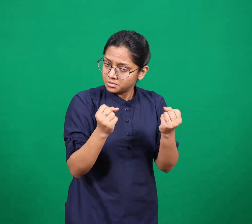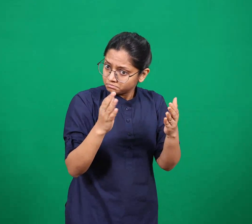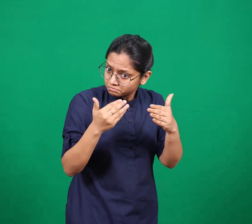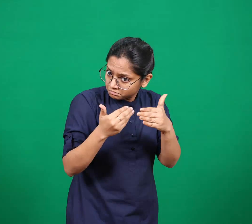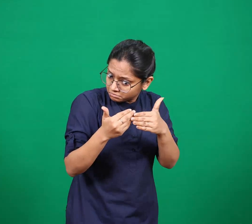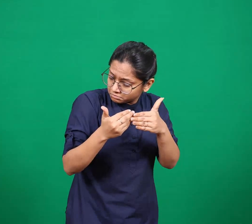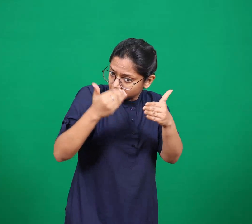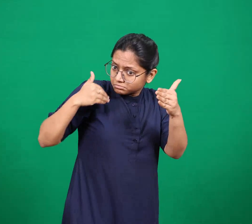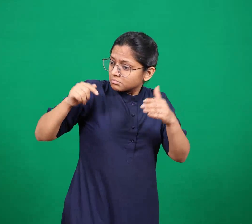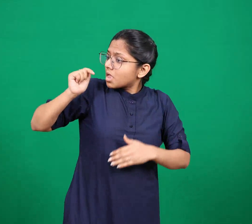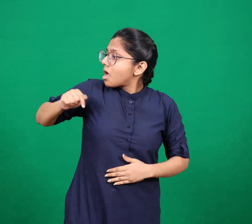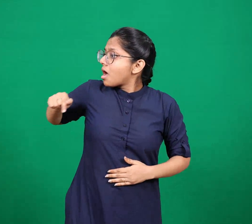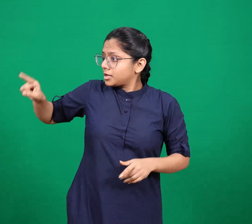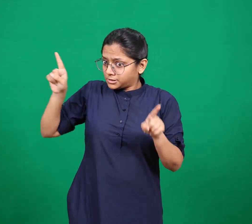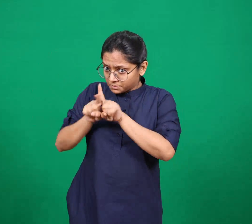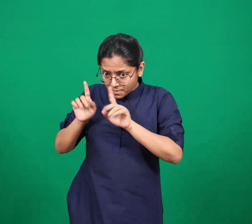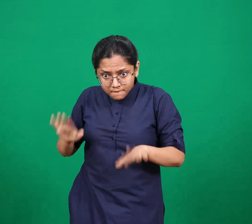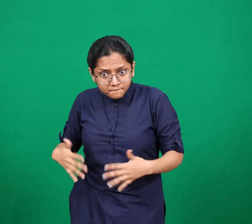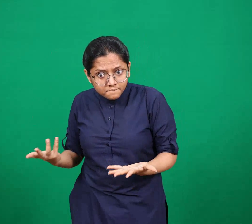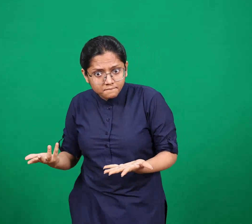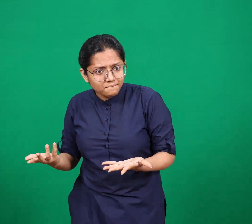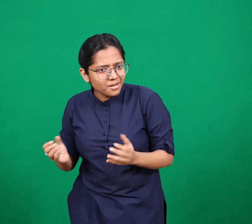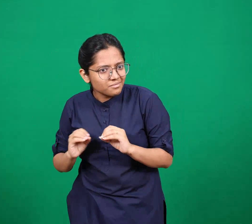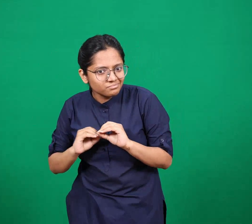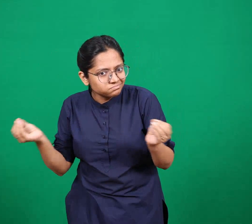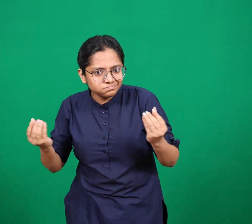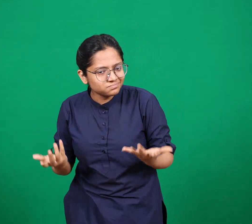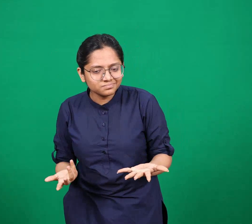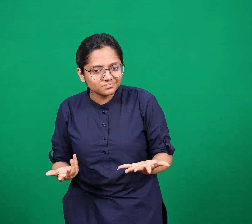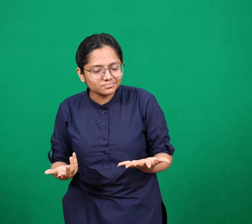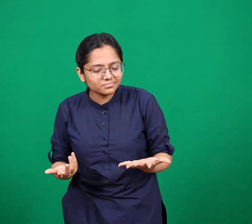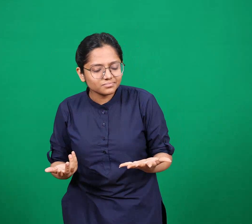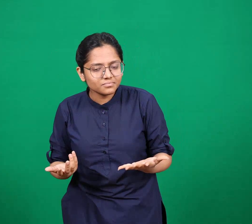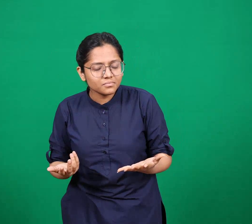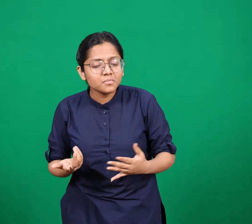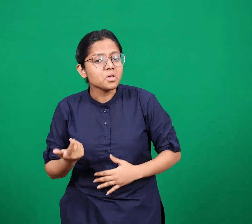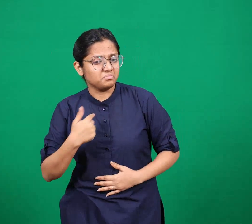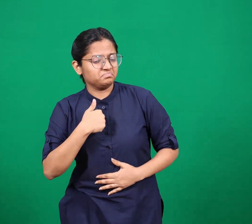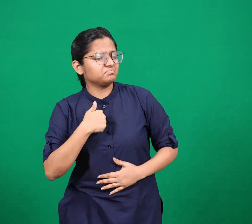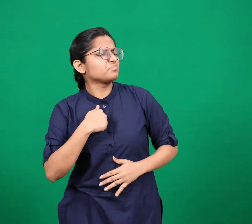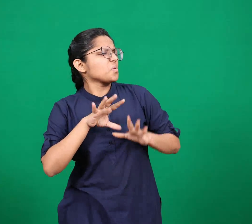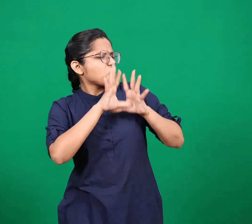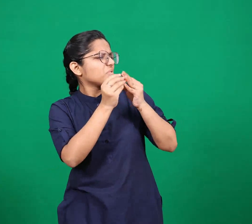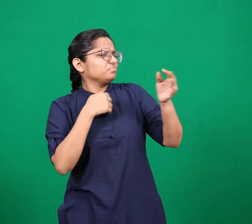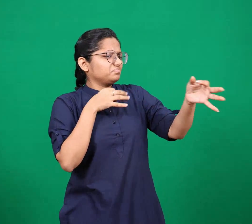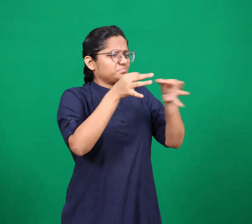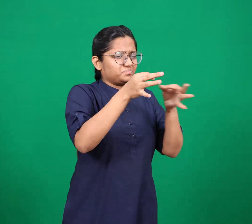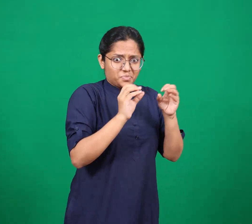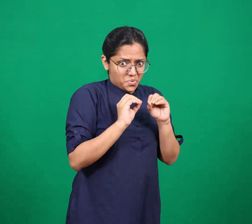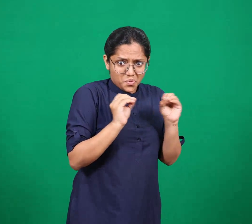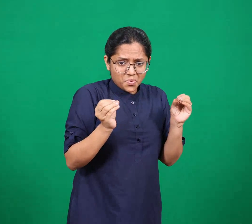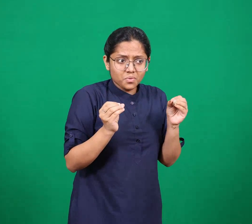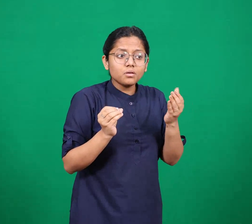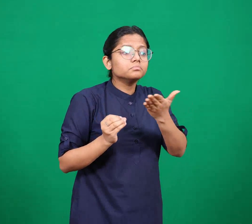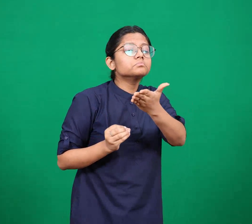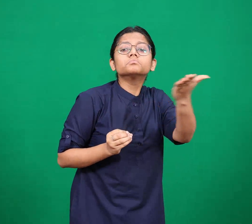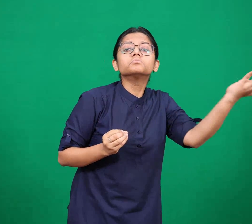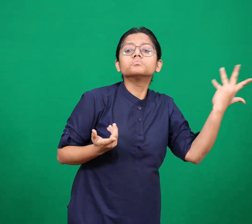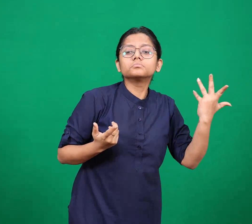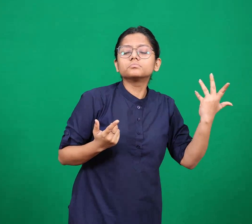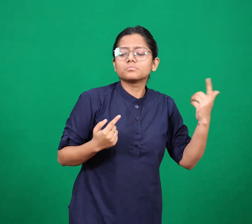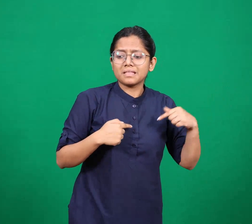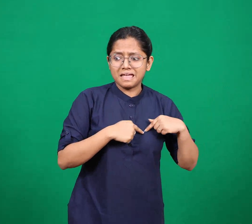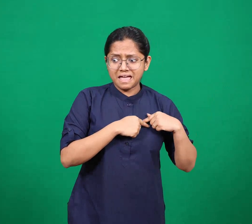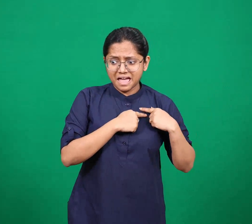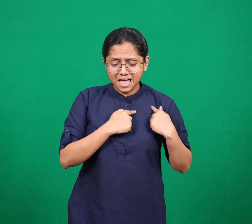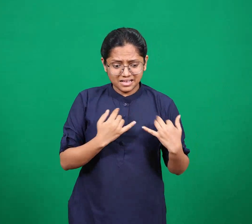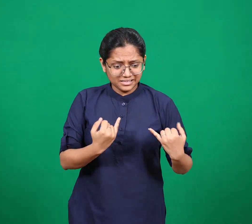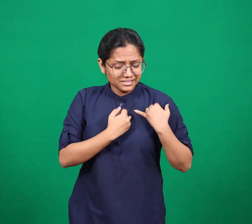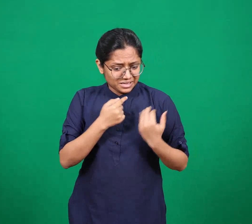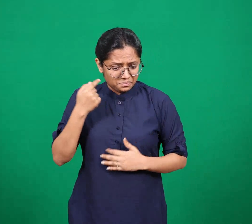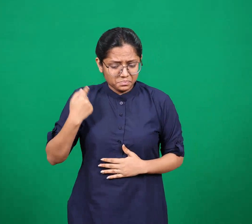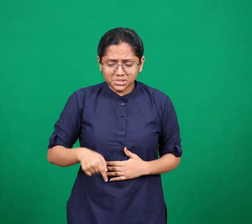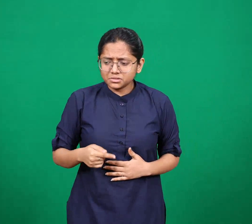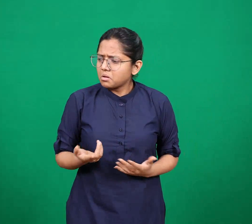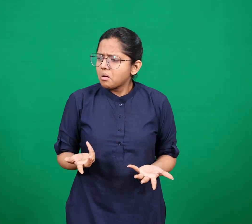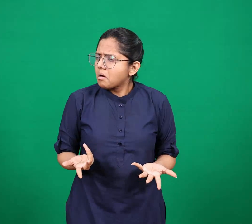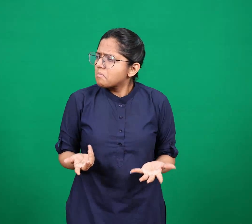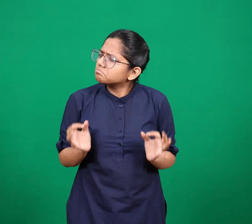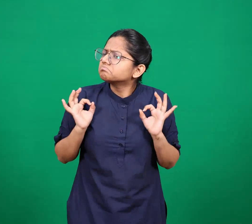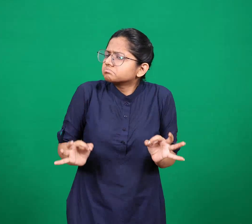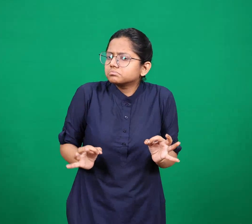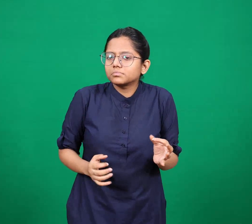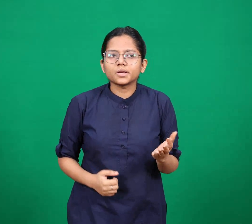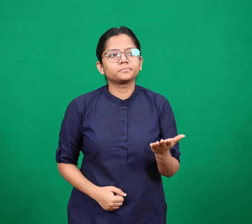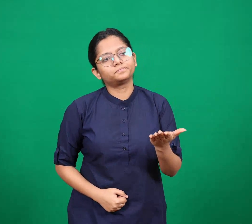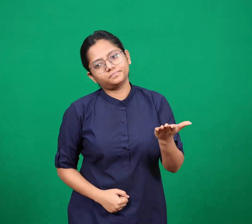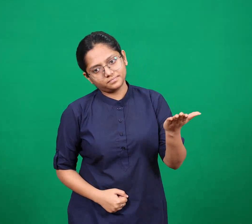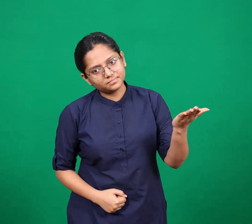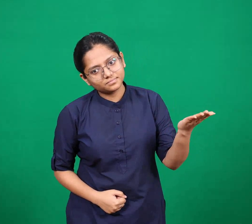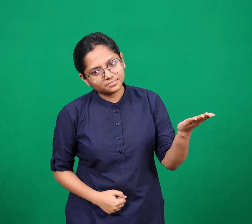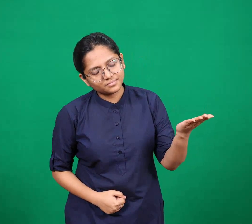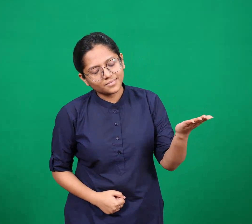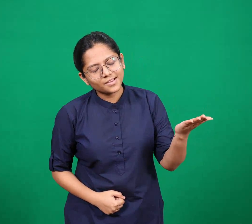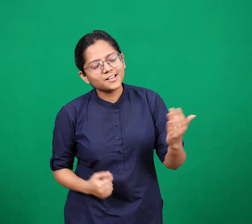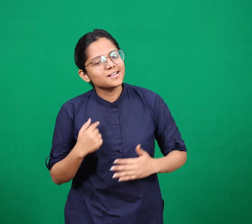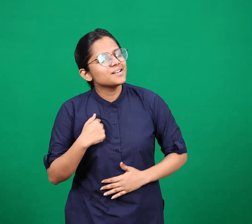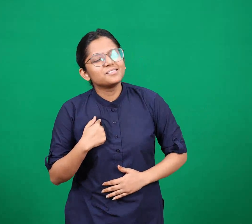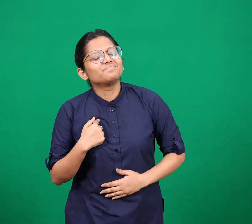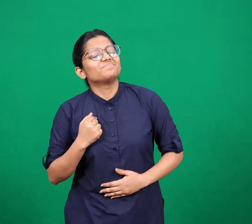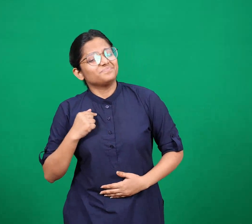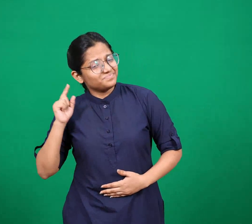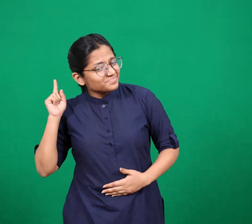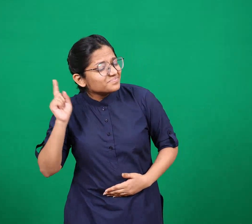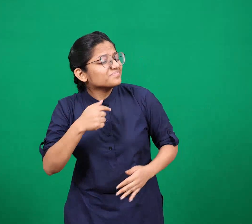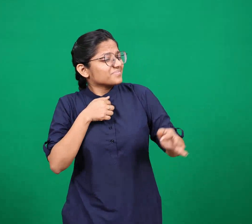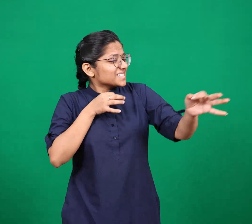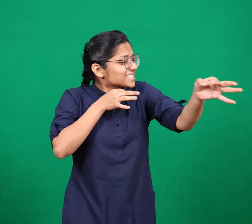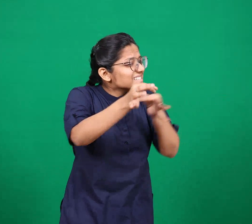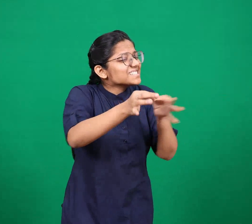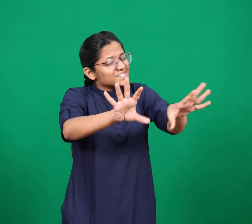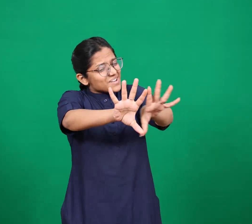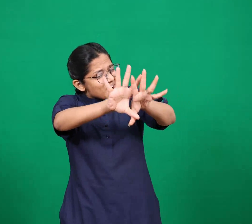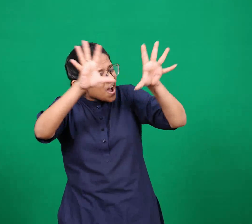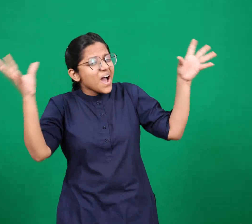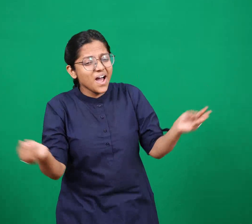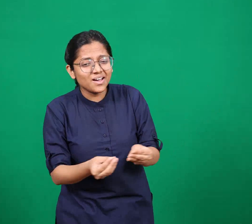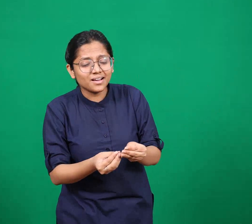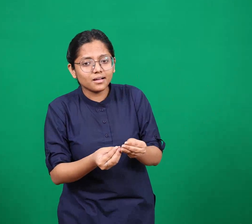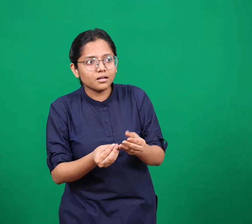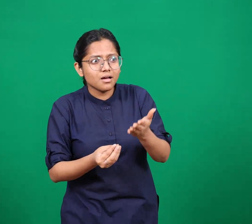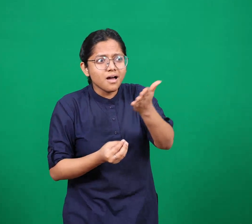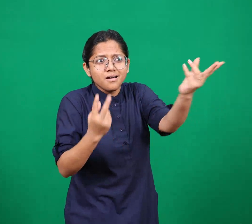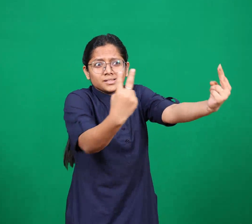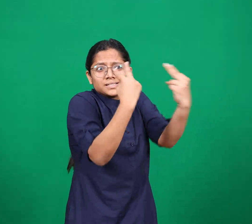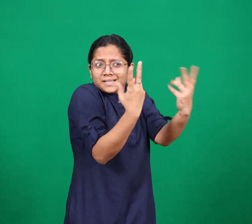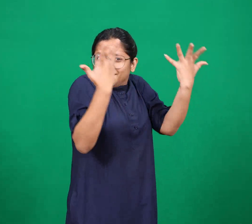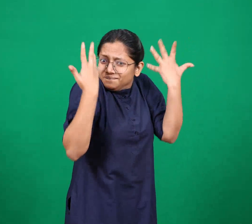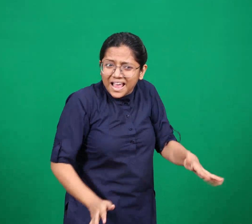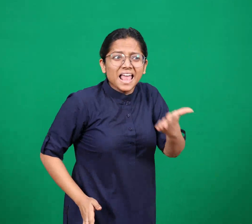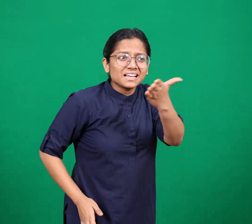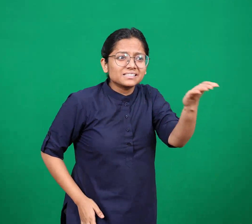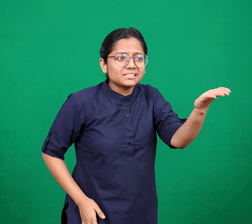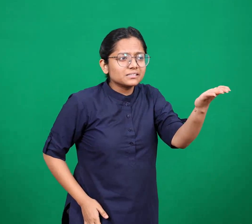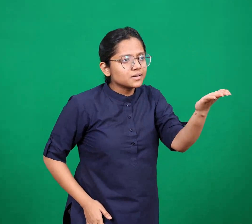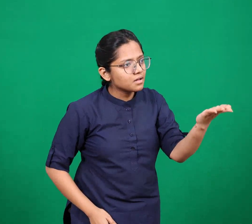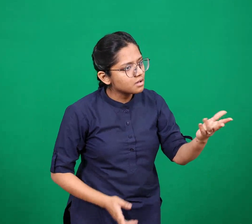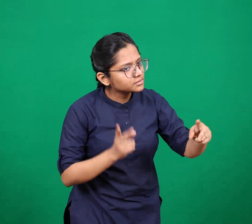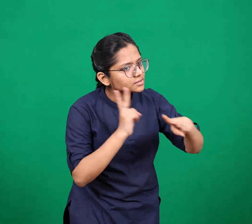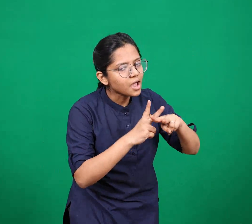but now they have seen and hated both Me and My Father.